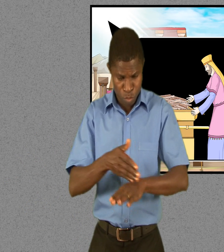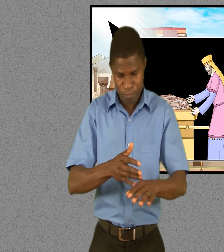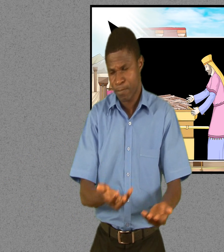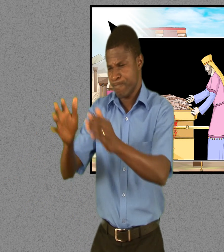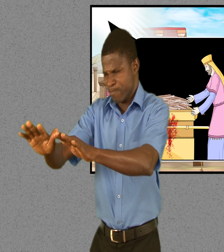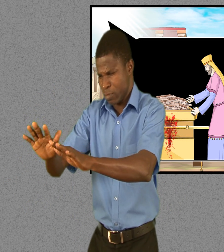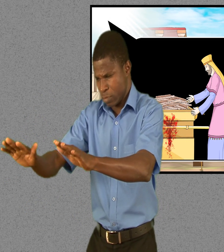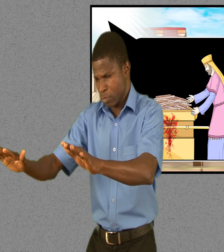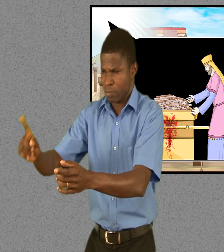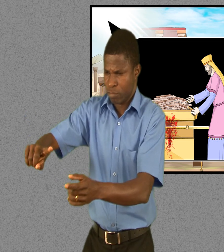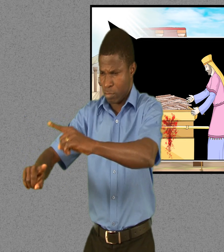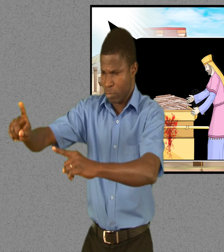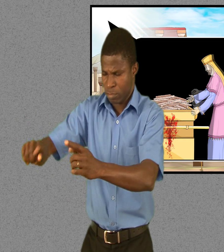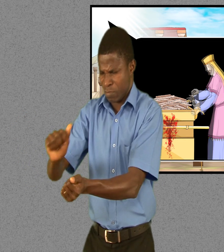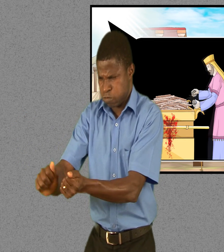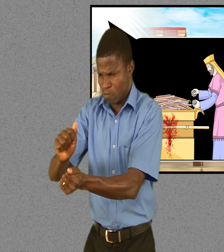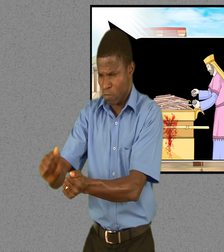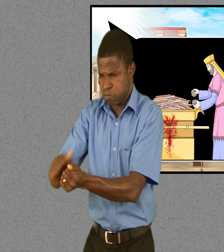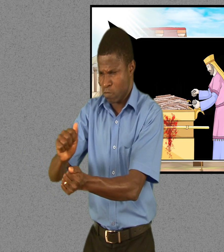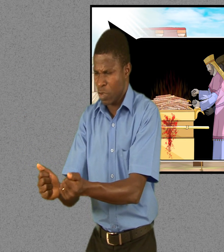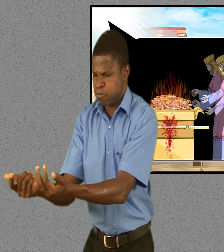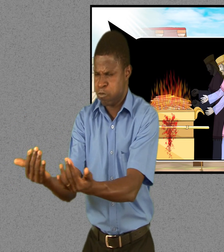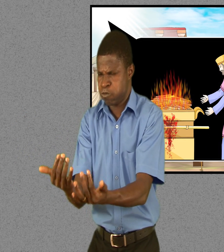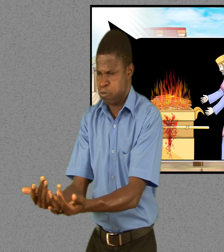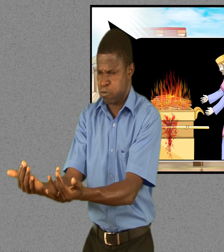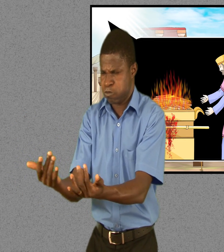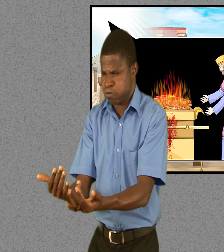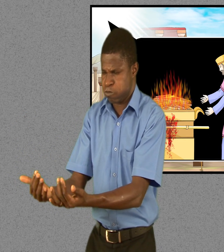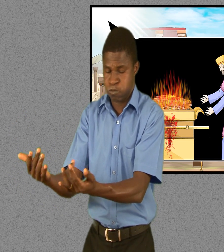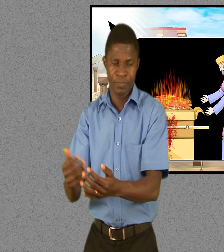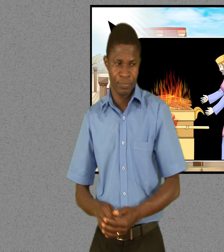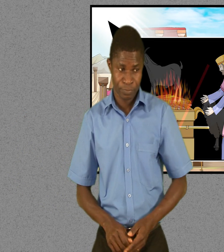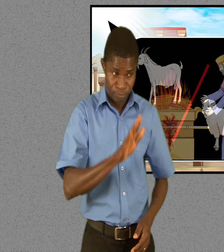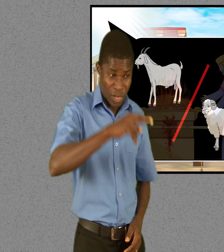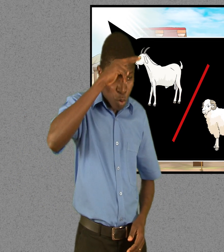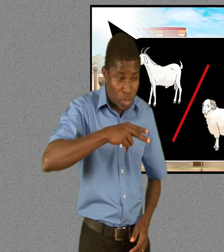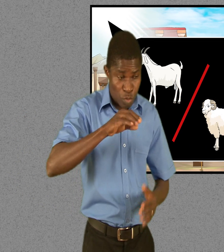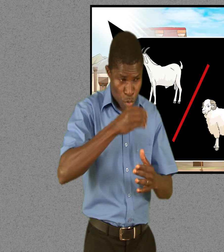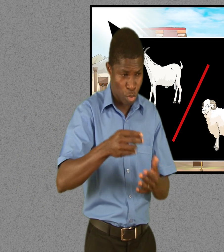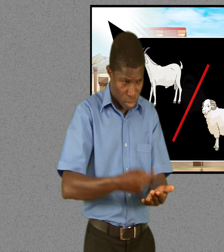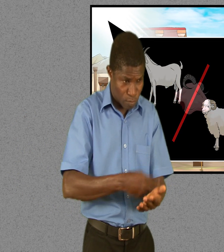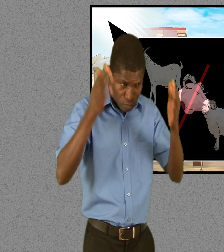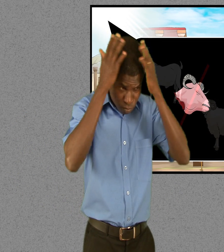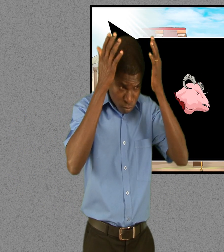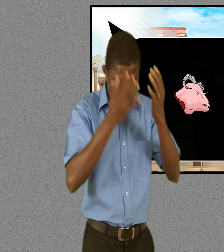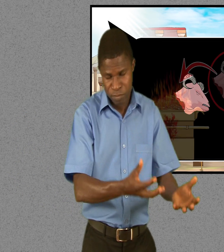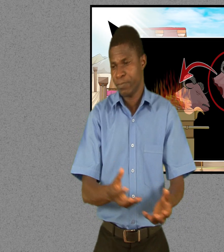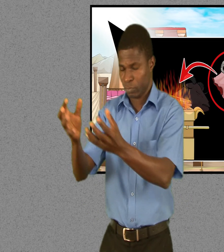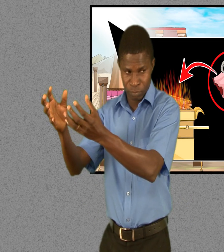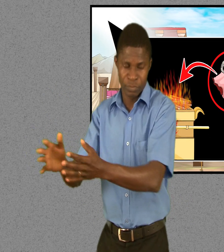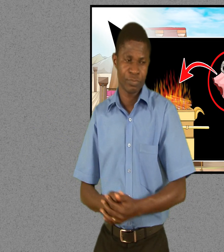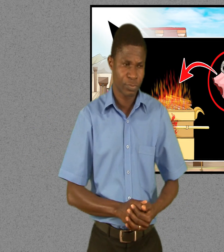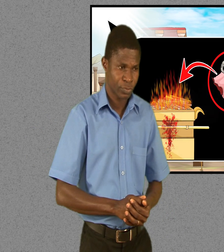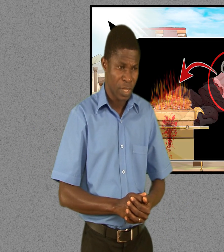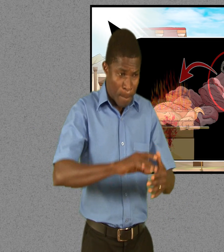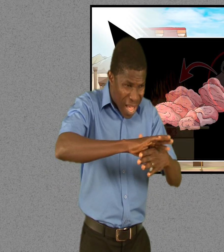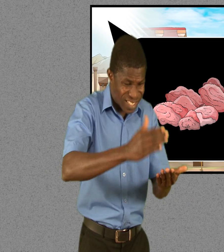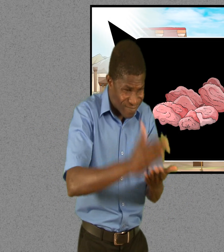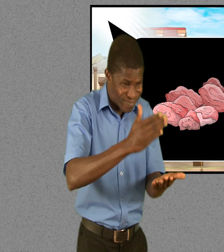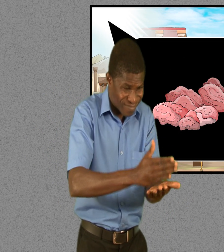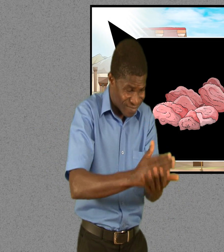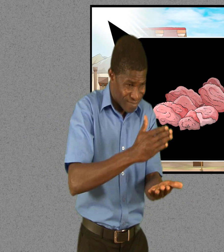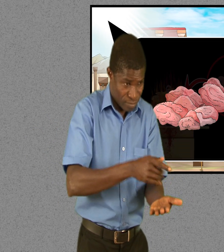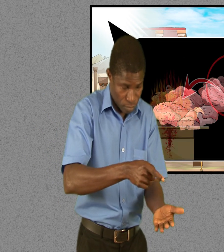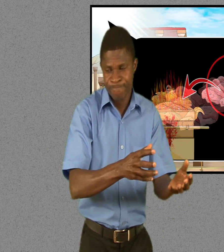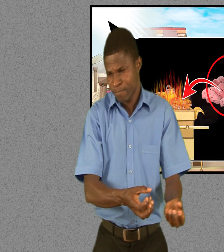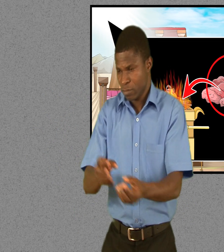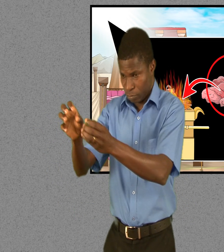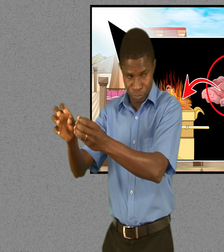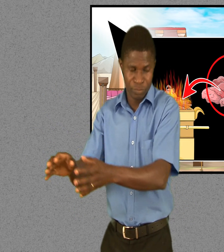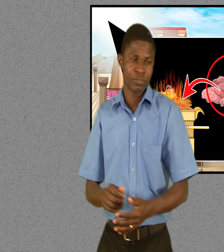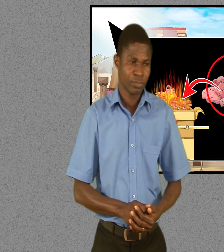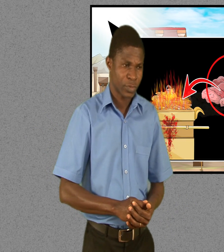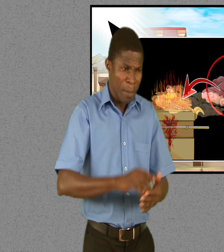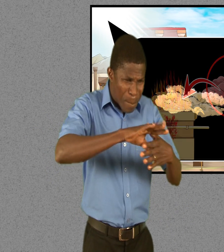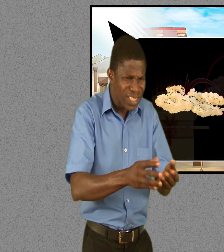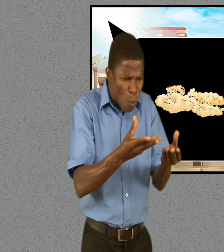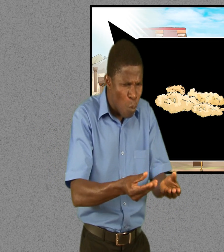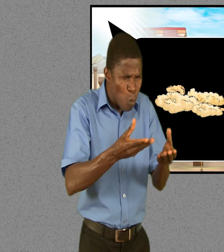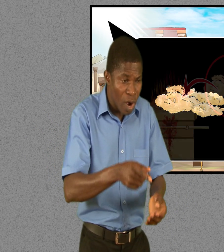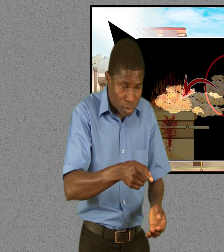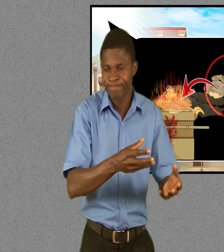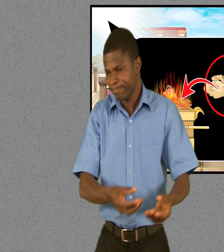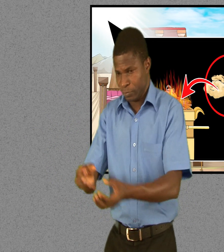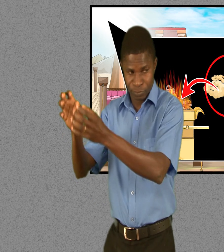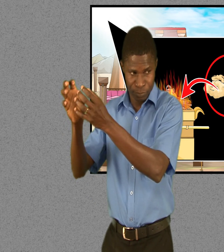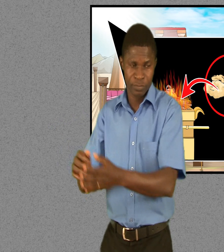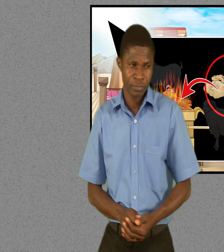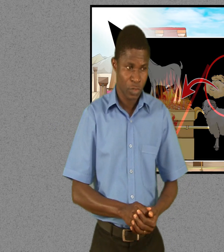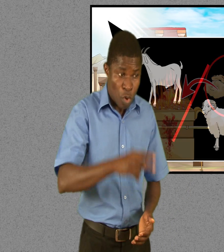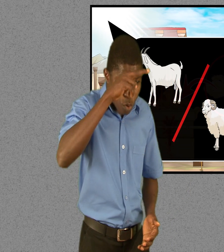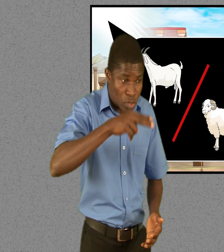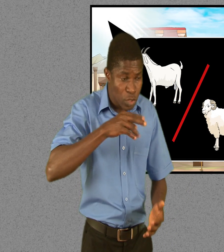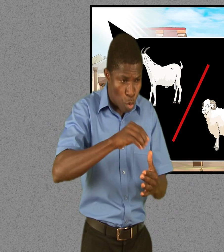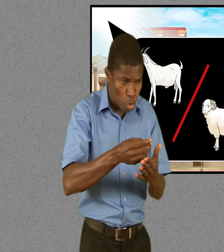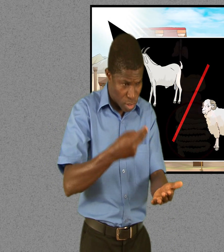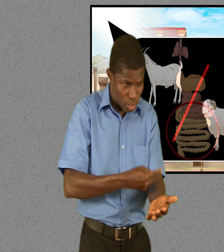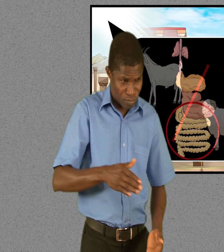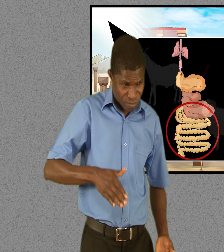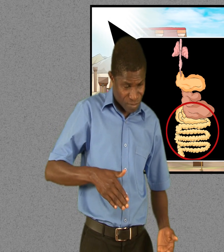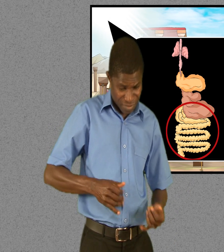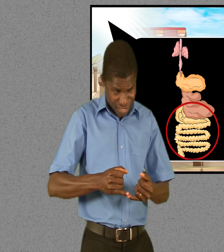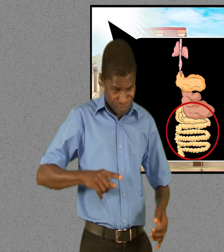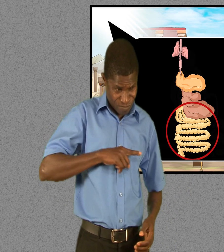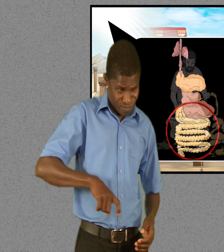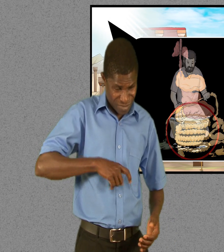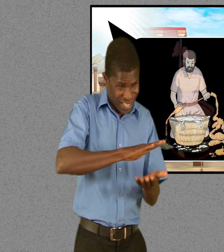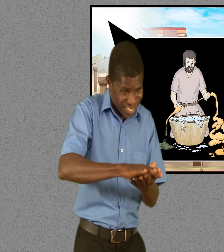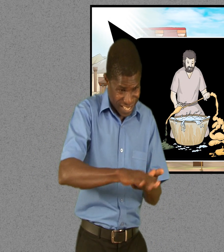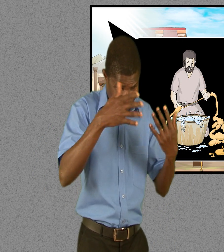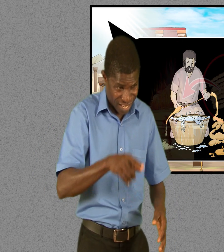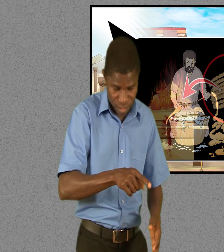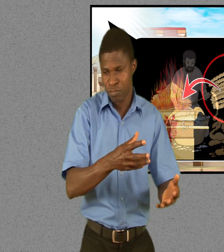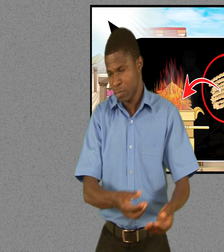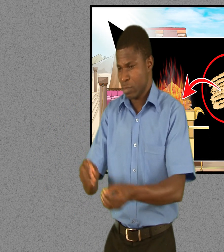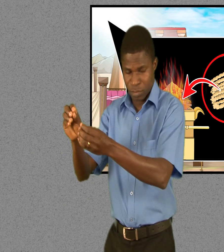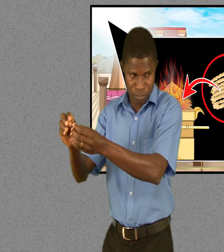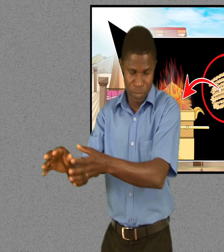it is a burnt offering, an offering made by fire, a pleasing aroma to the LORD.